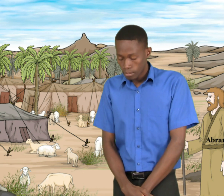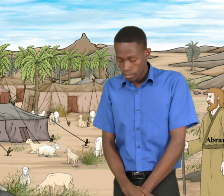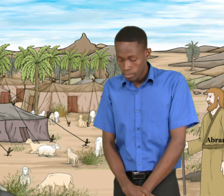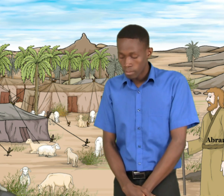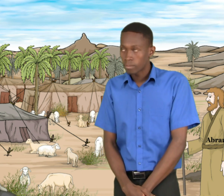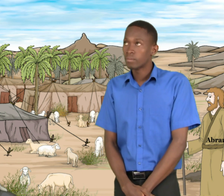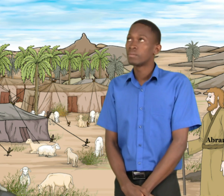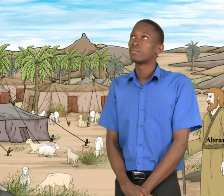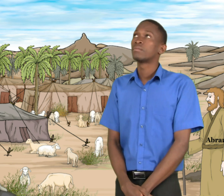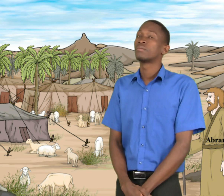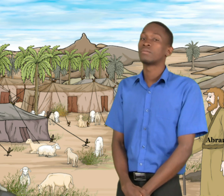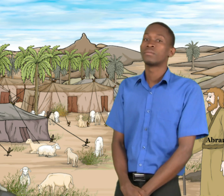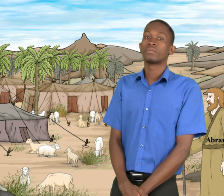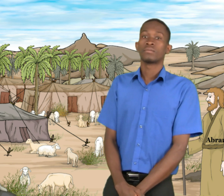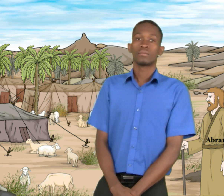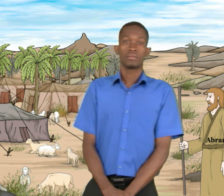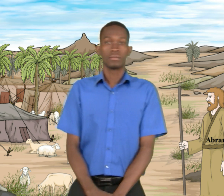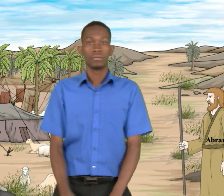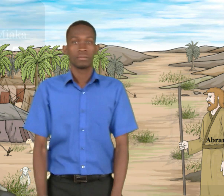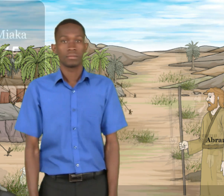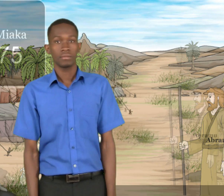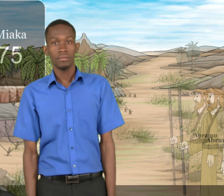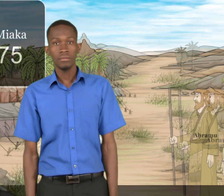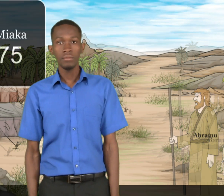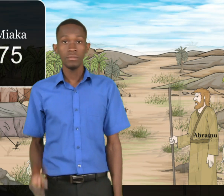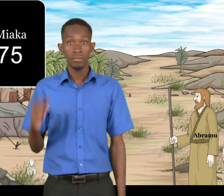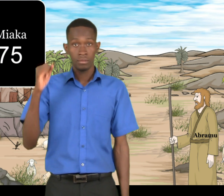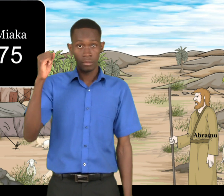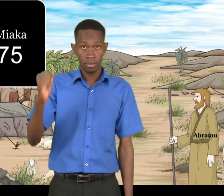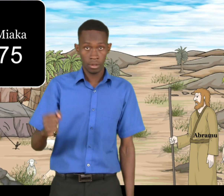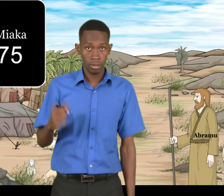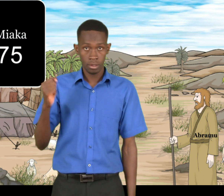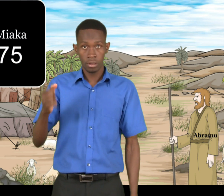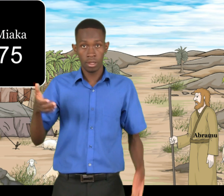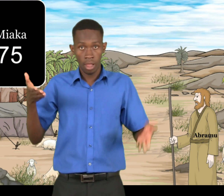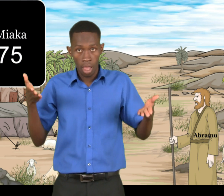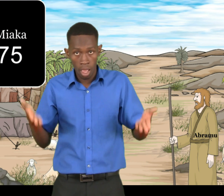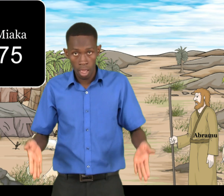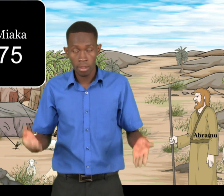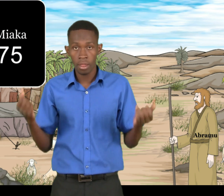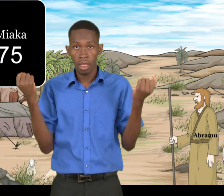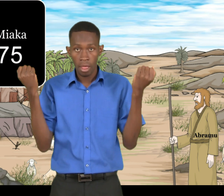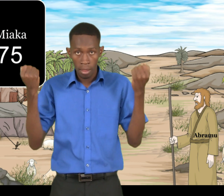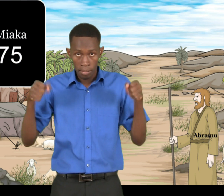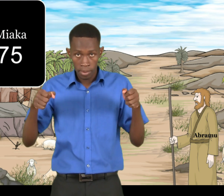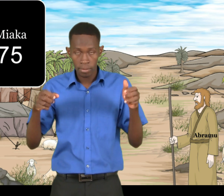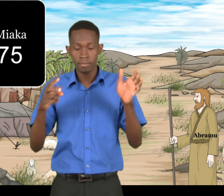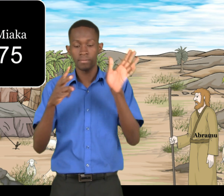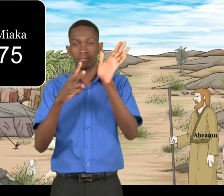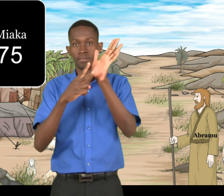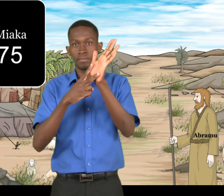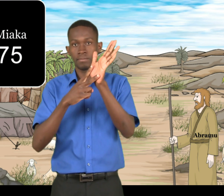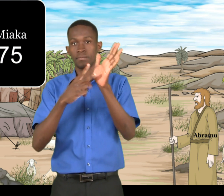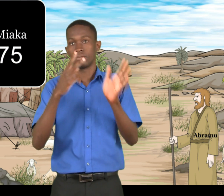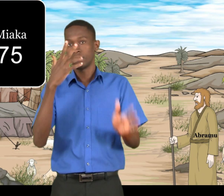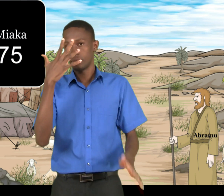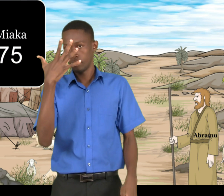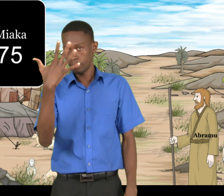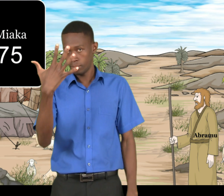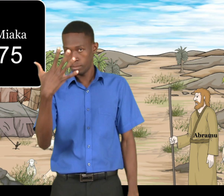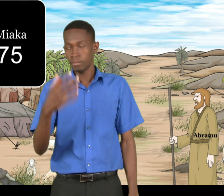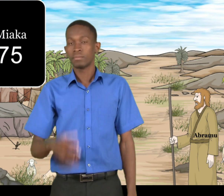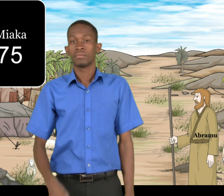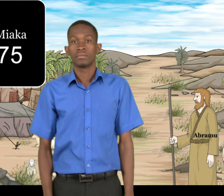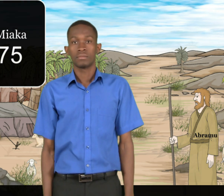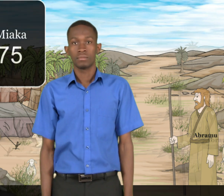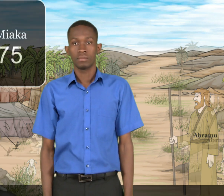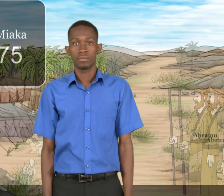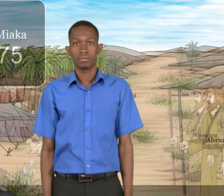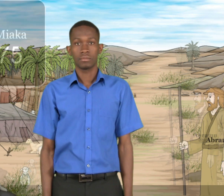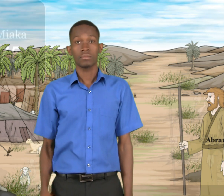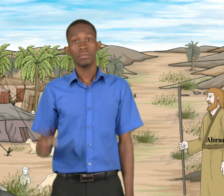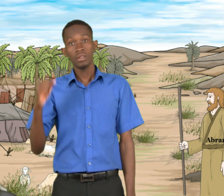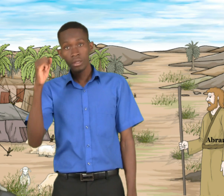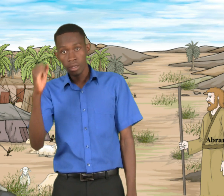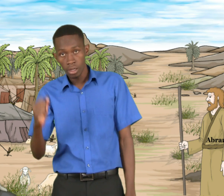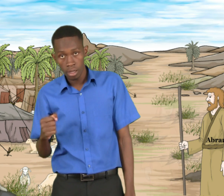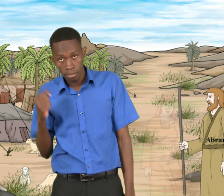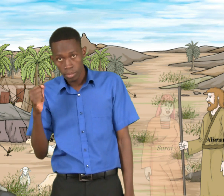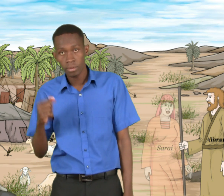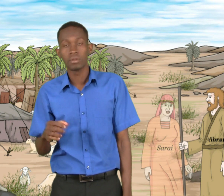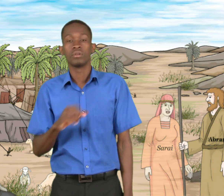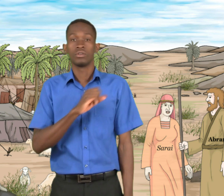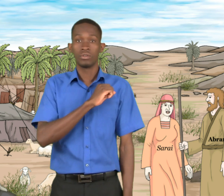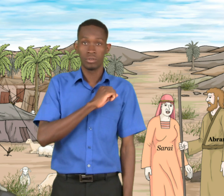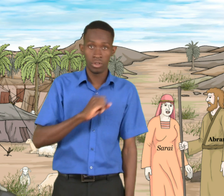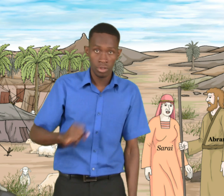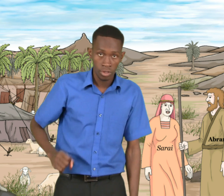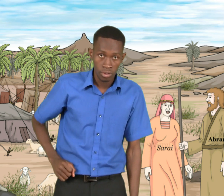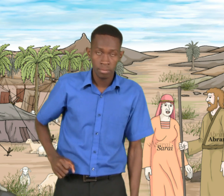Abram was seventy-five years old when he left Haran.